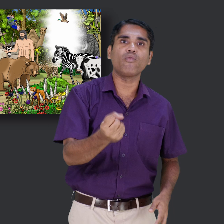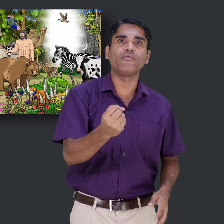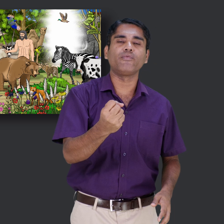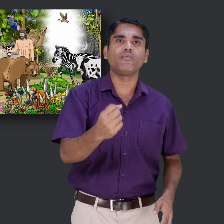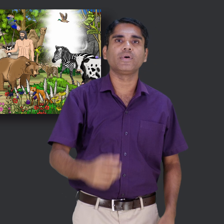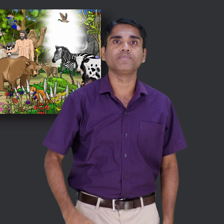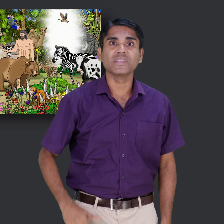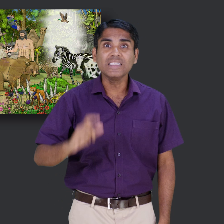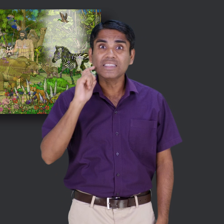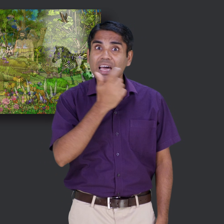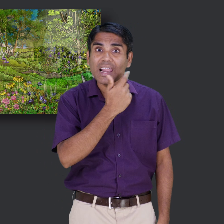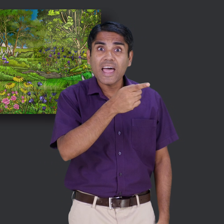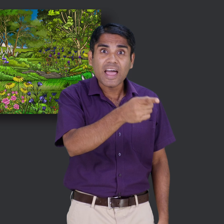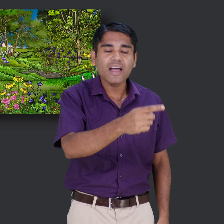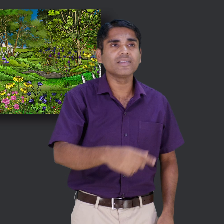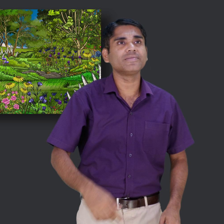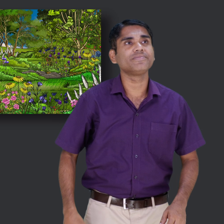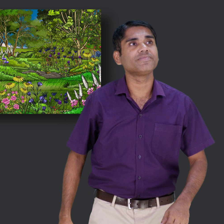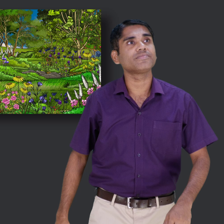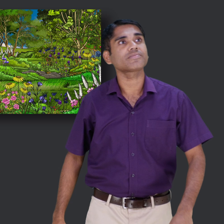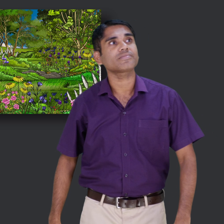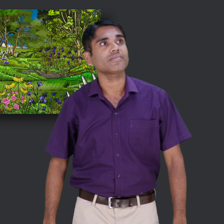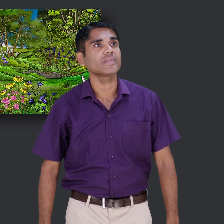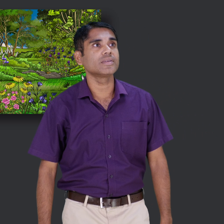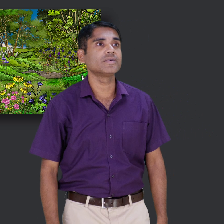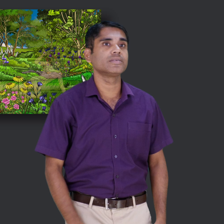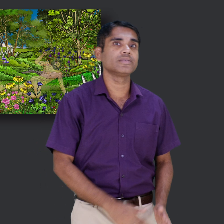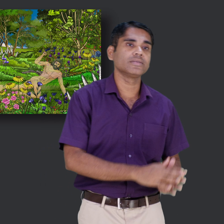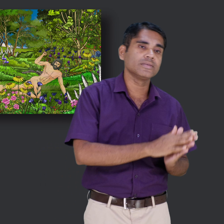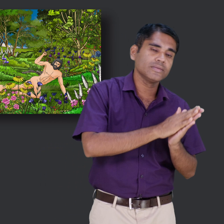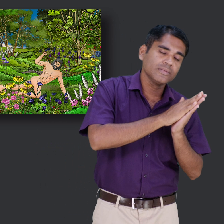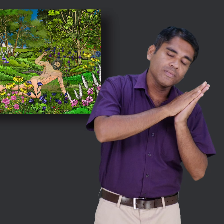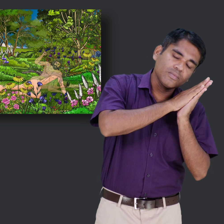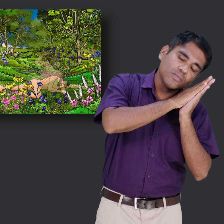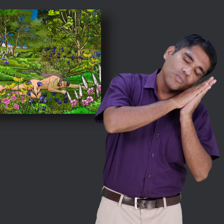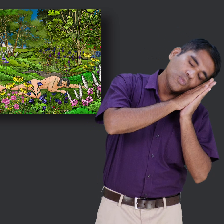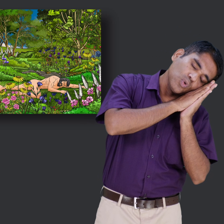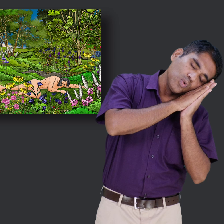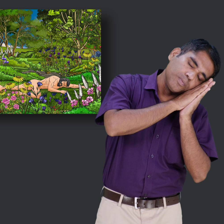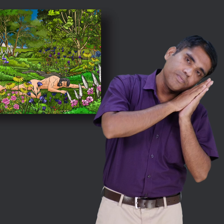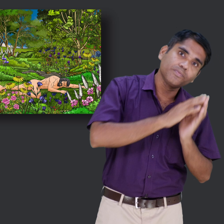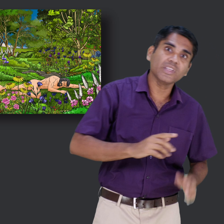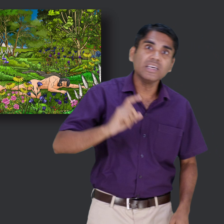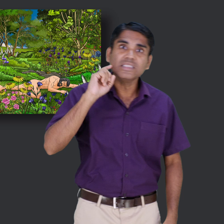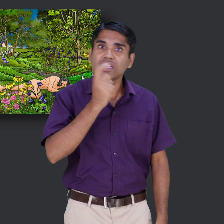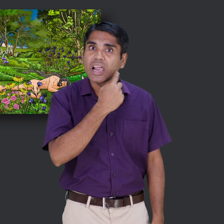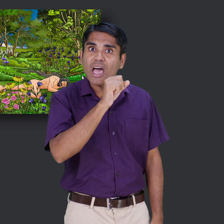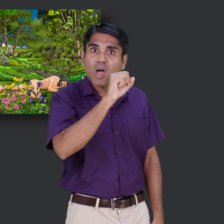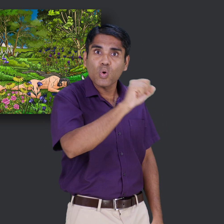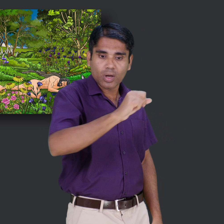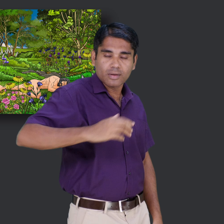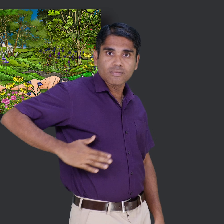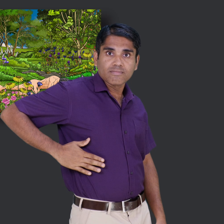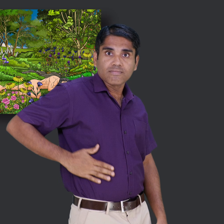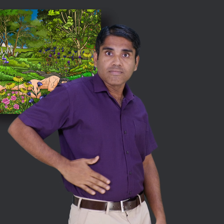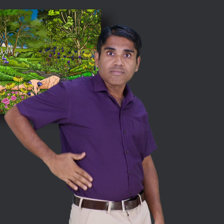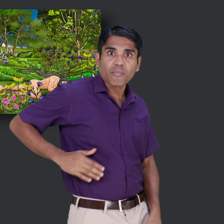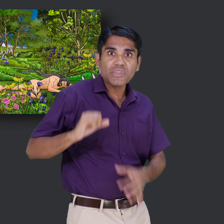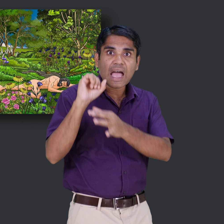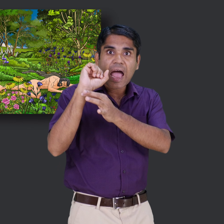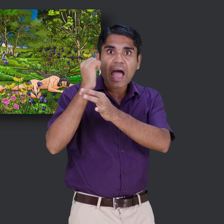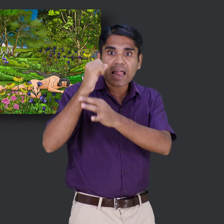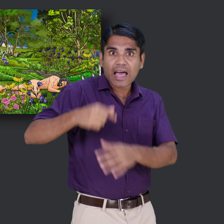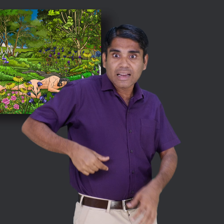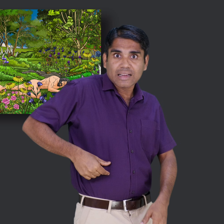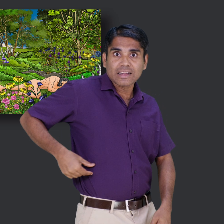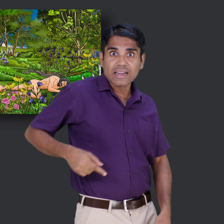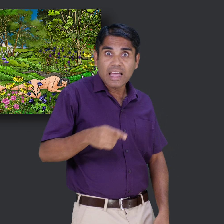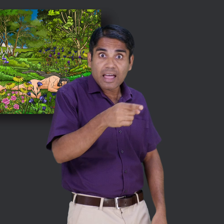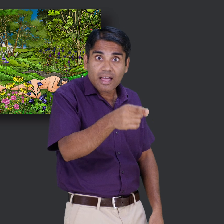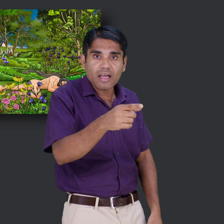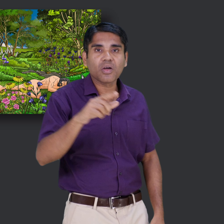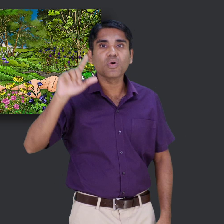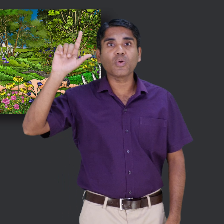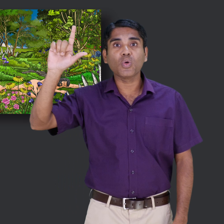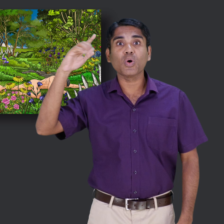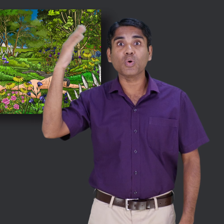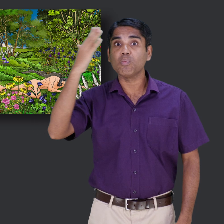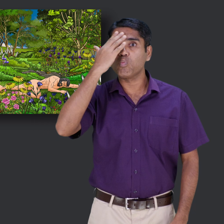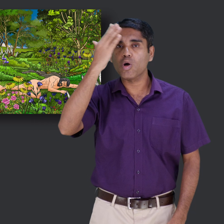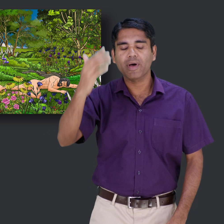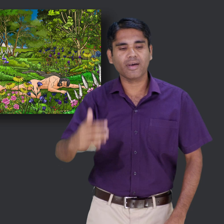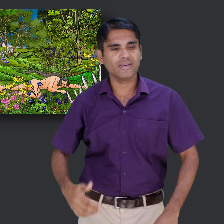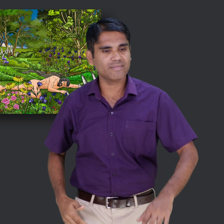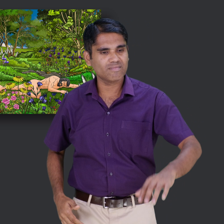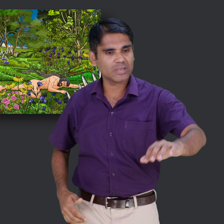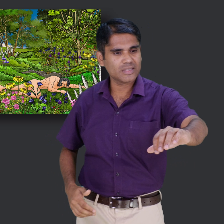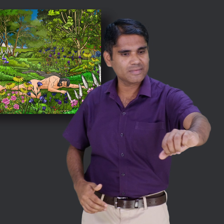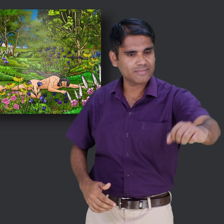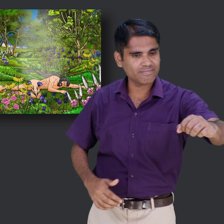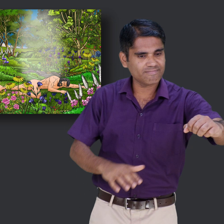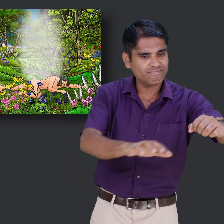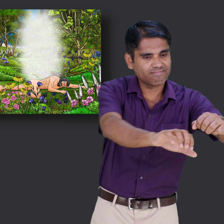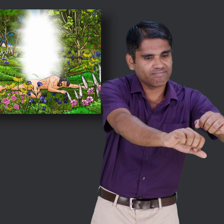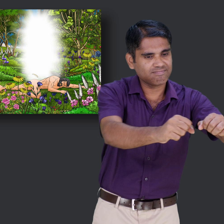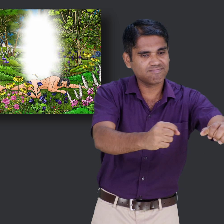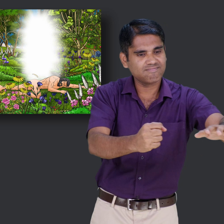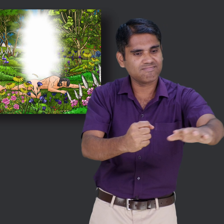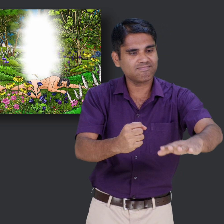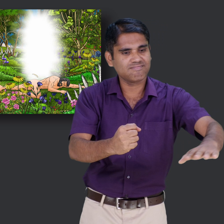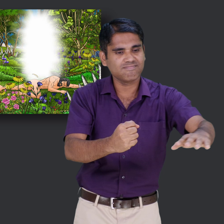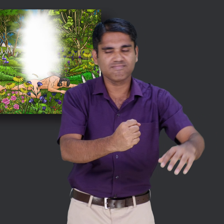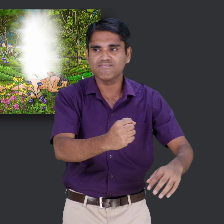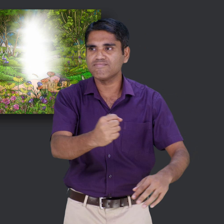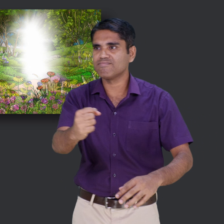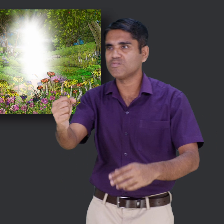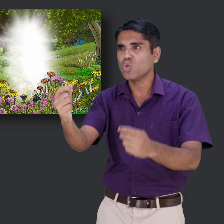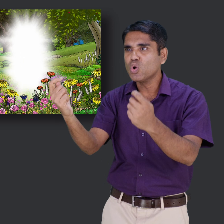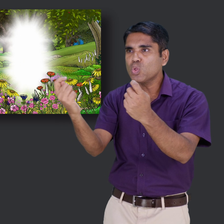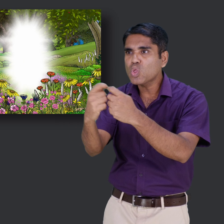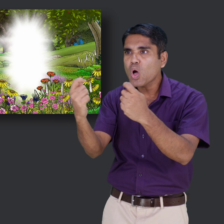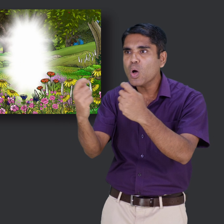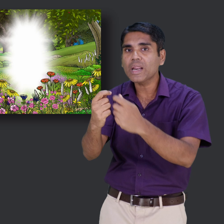So the LORD God caused the man to fall into a deep sleep, and while he slept, He took one of the man’s ribs and closed up the area with flesh.